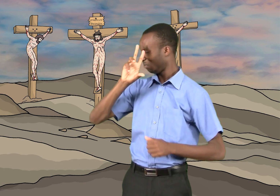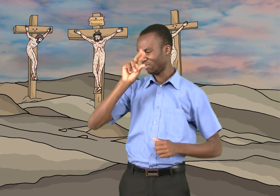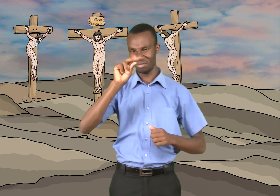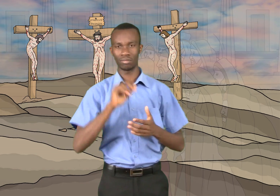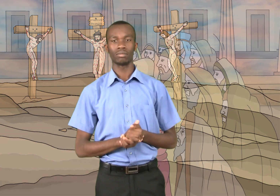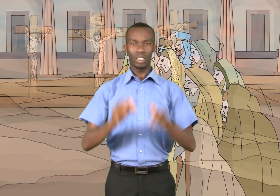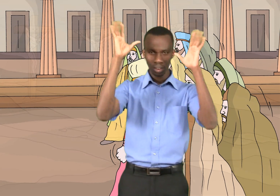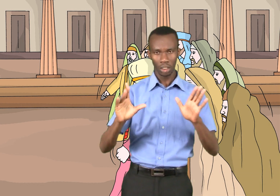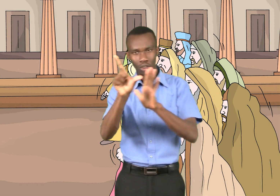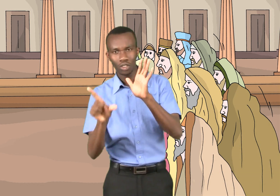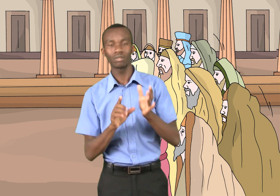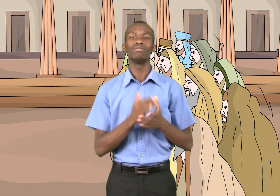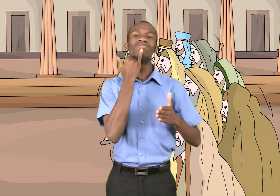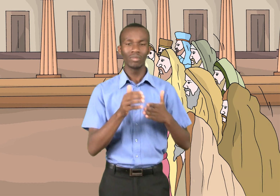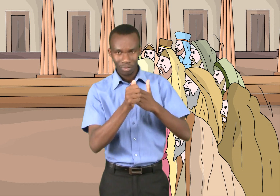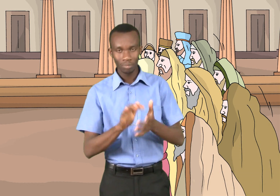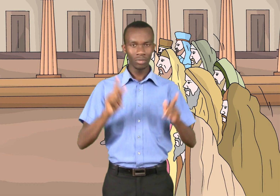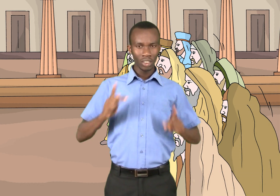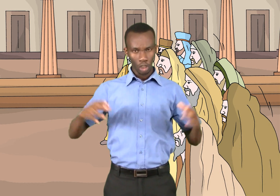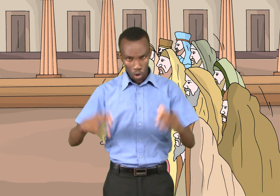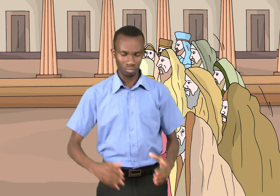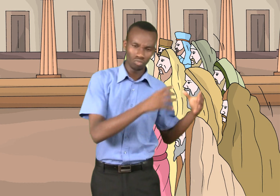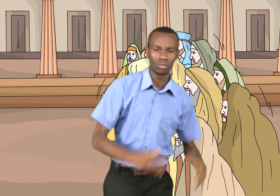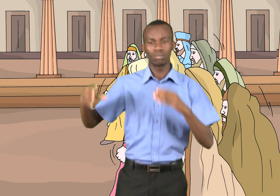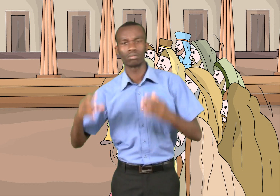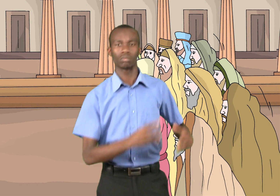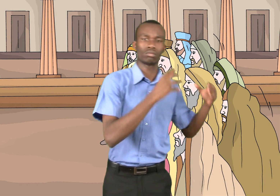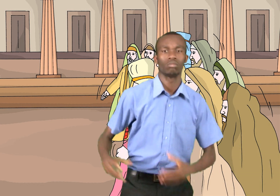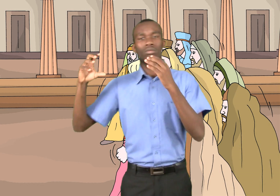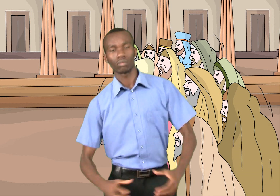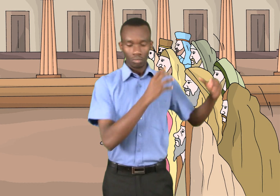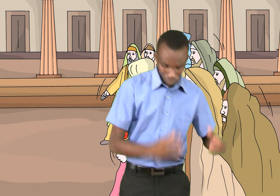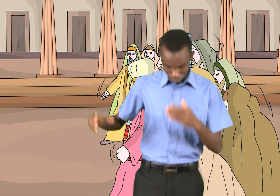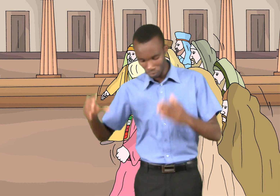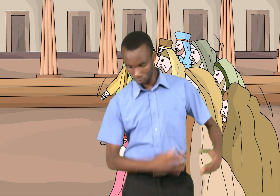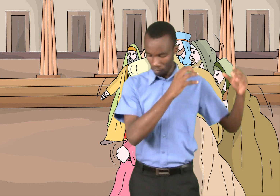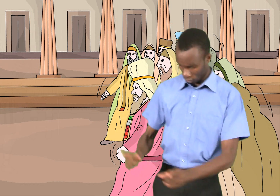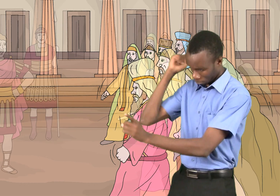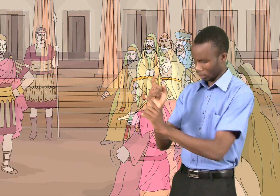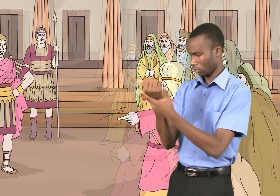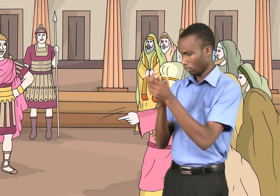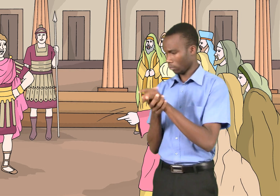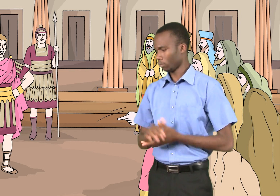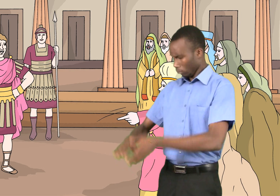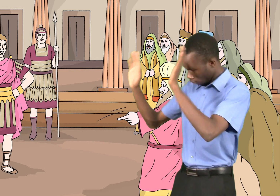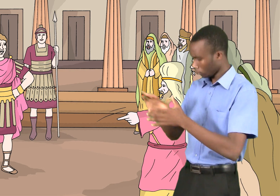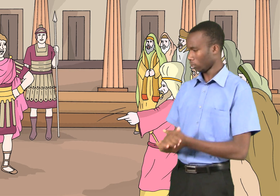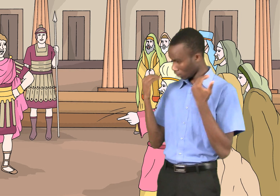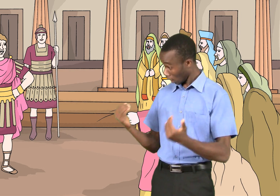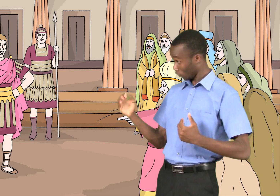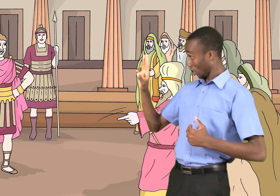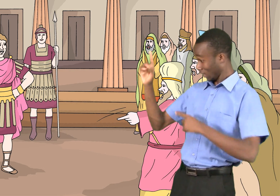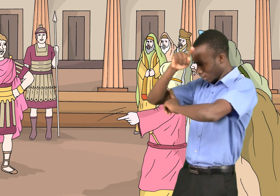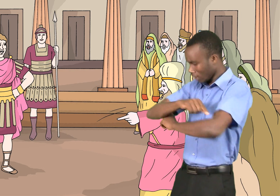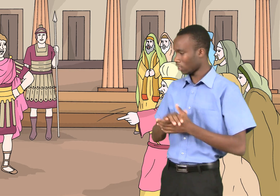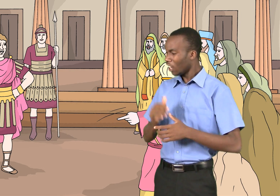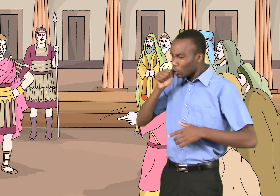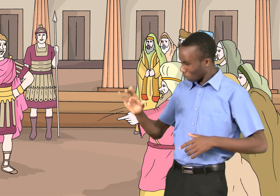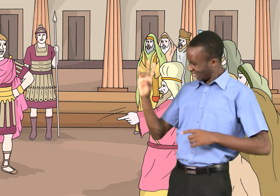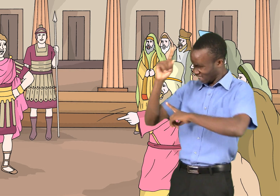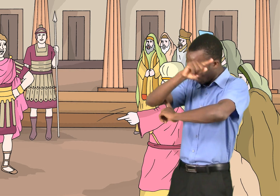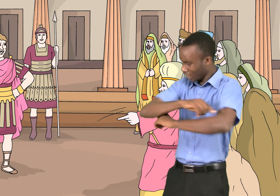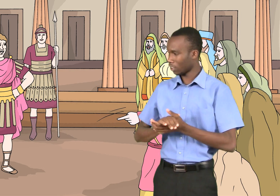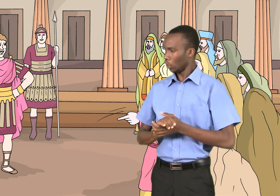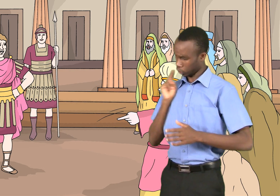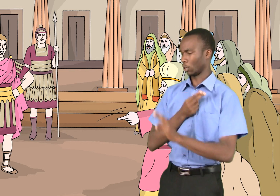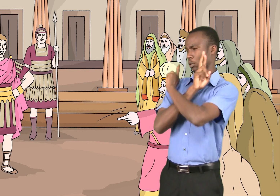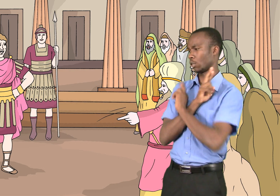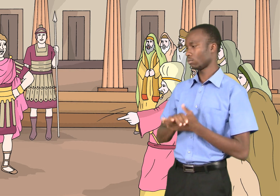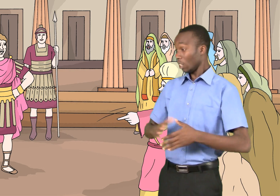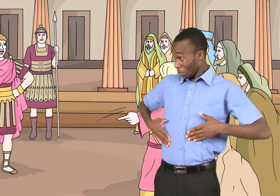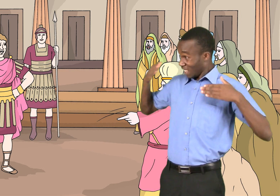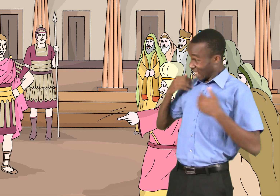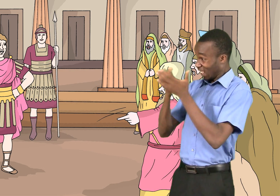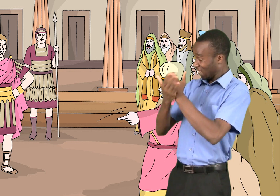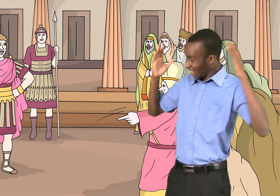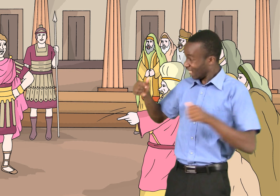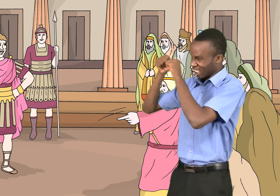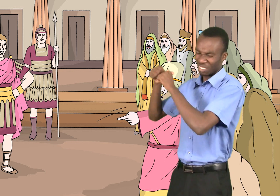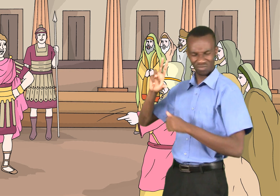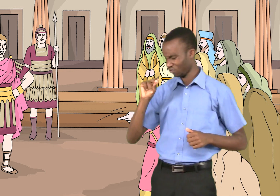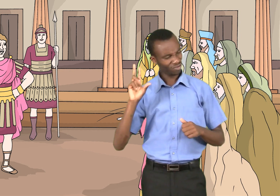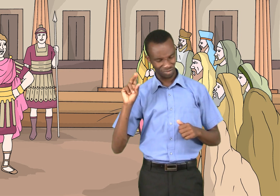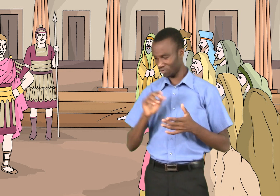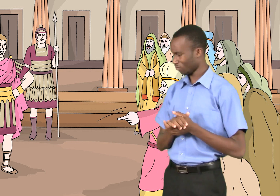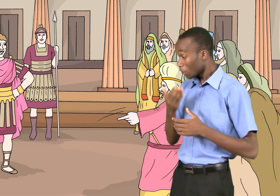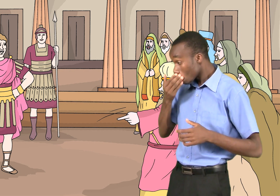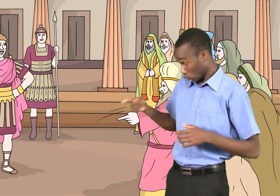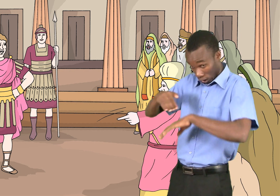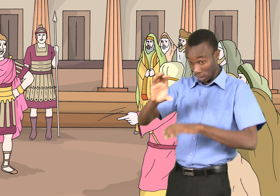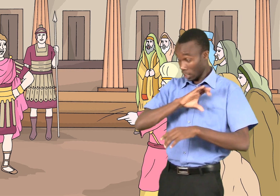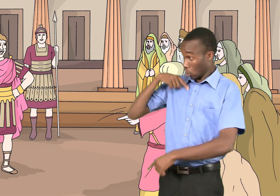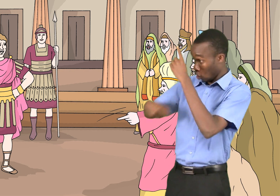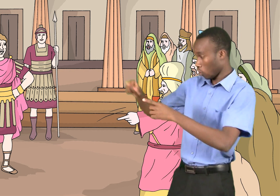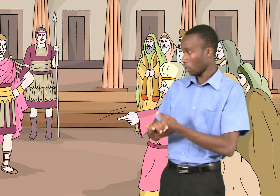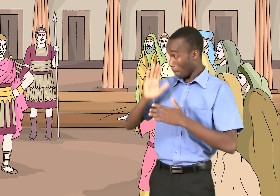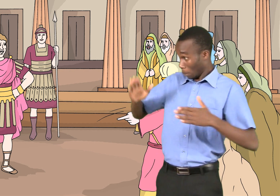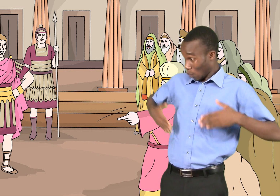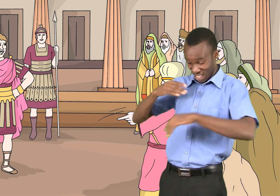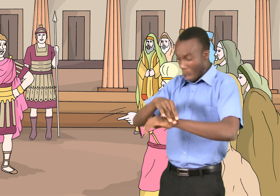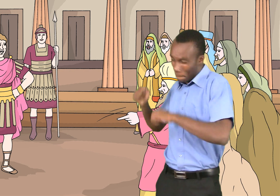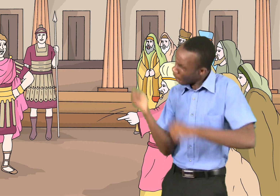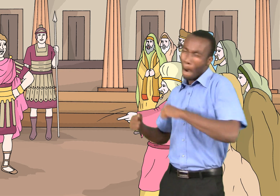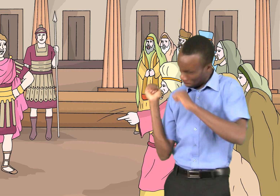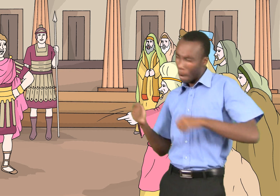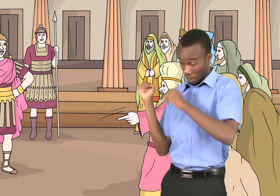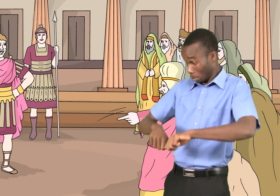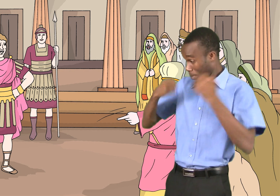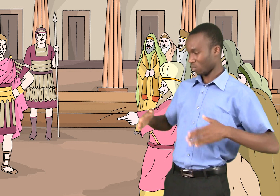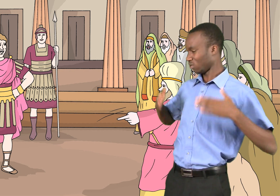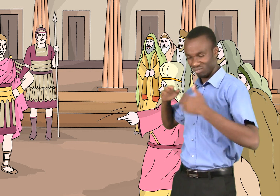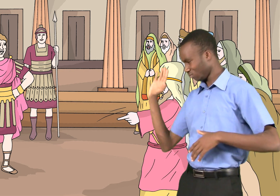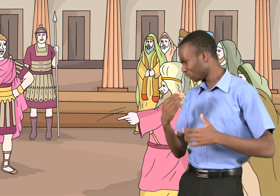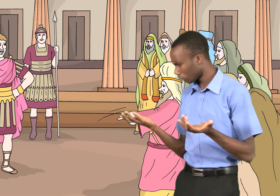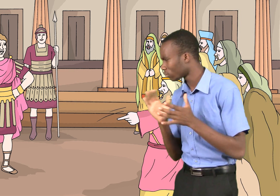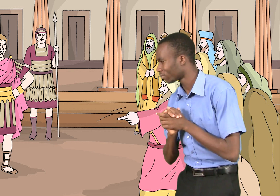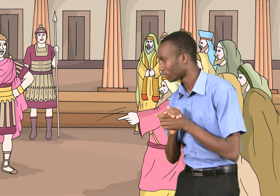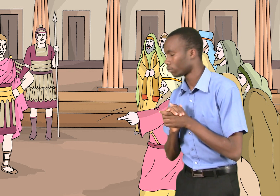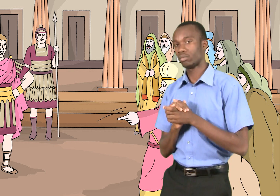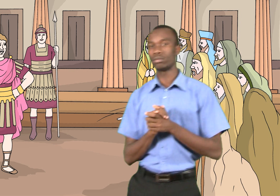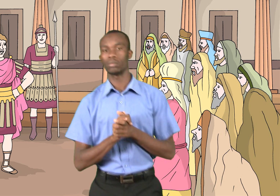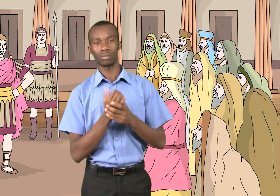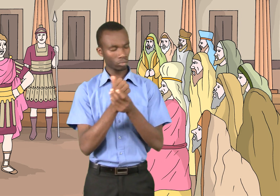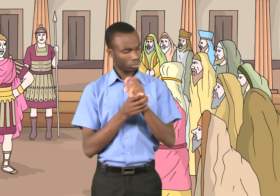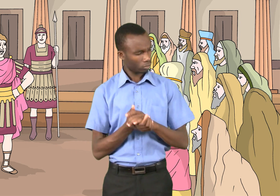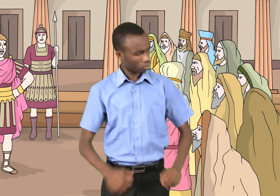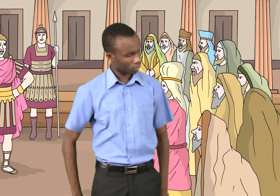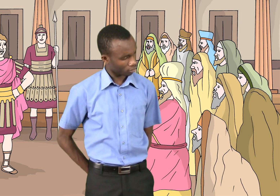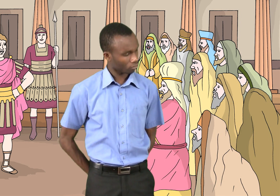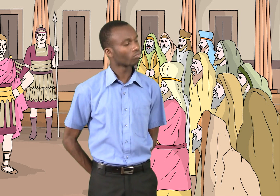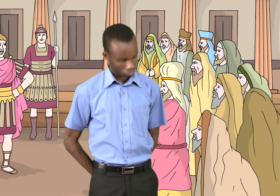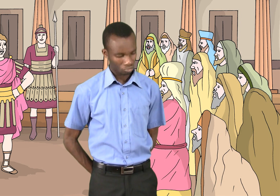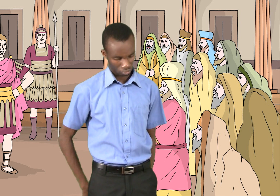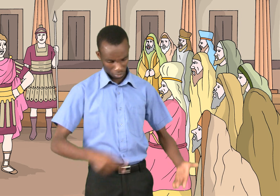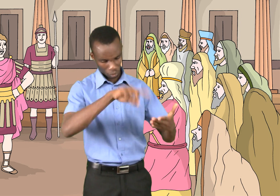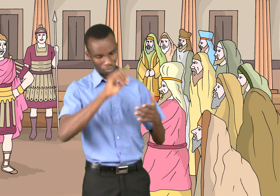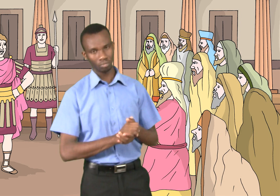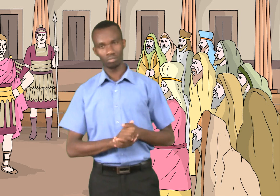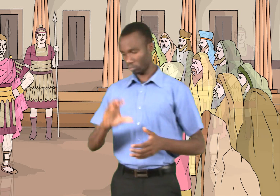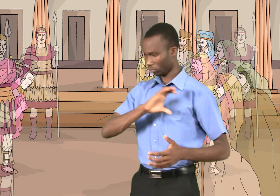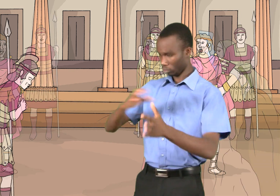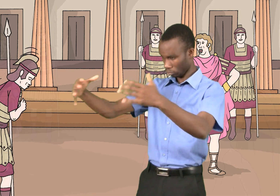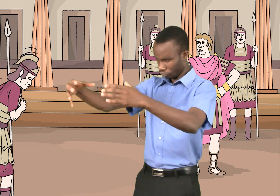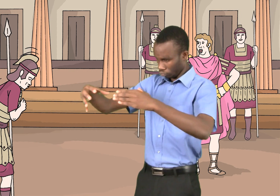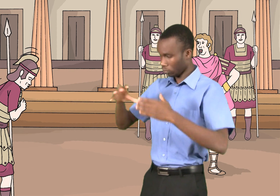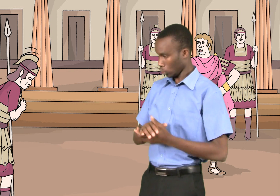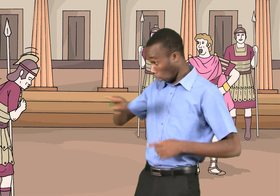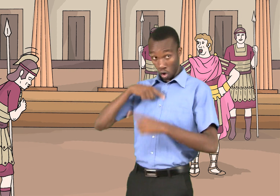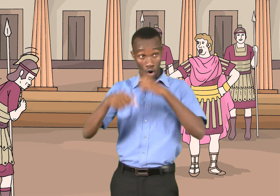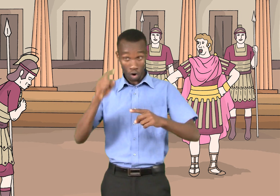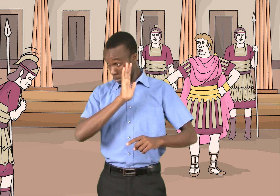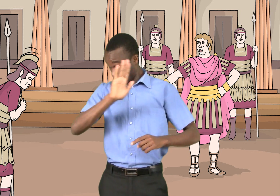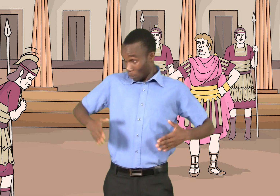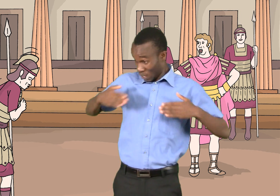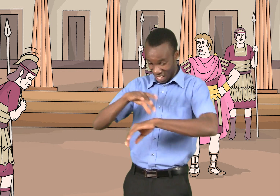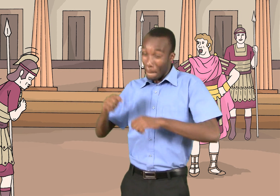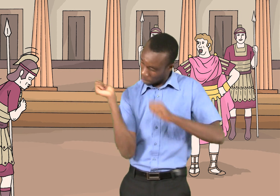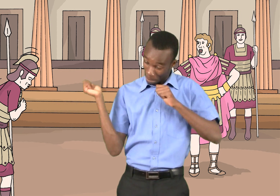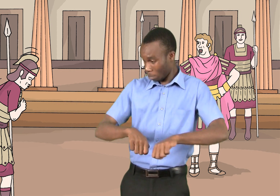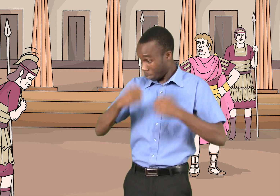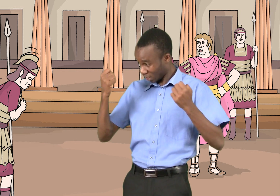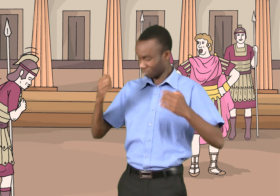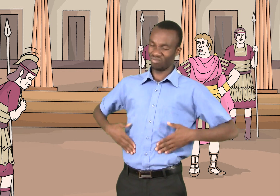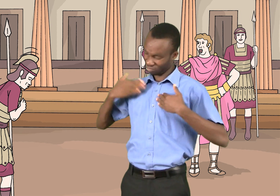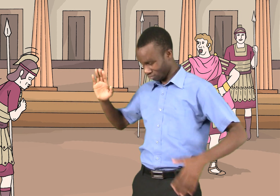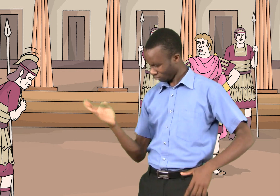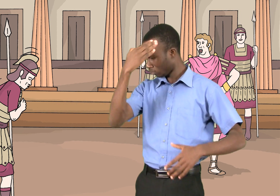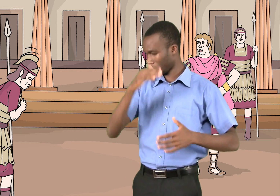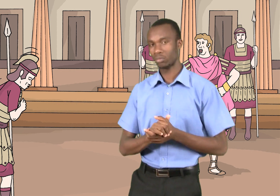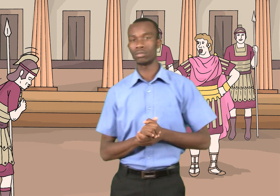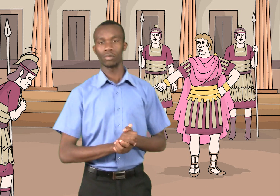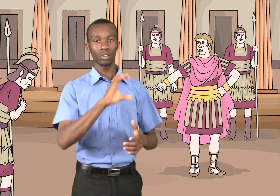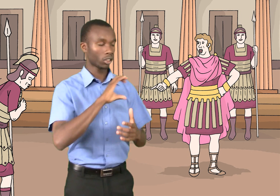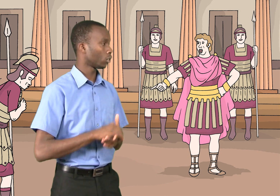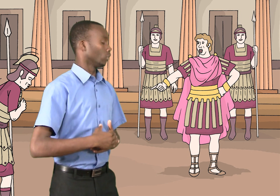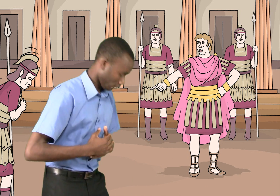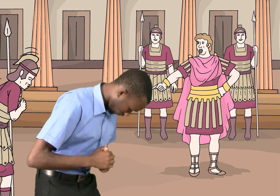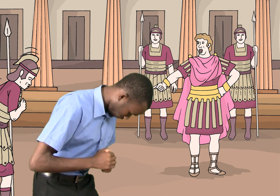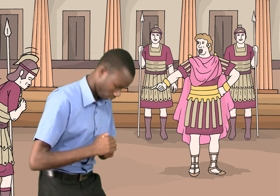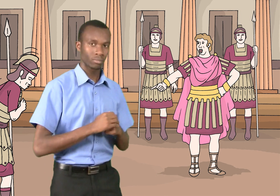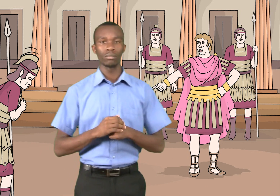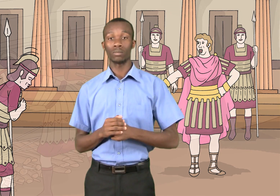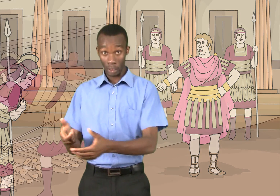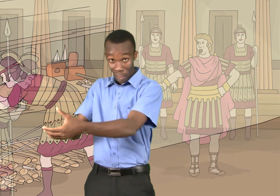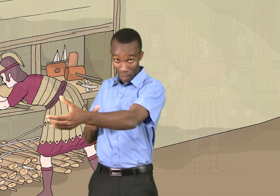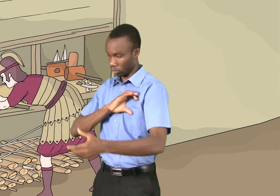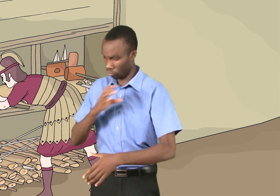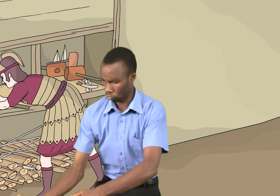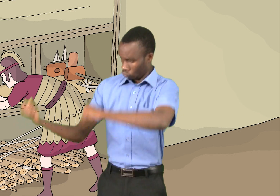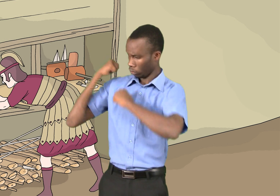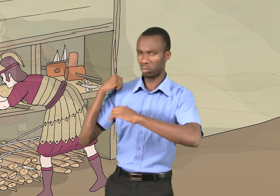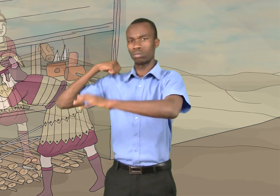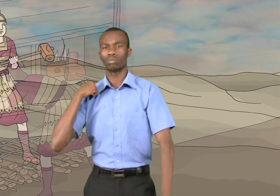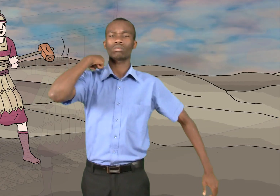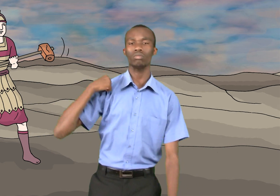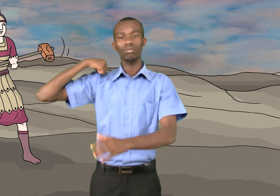In order that the bodies would not remain on the cross during the Sabbath, the Jews asked Pilate to have the legs broken and the bodies removed.